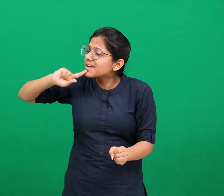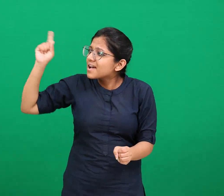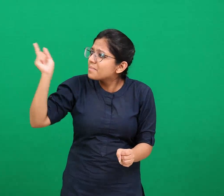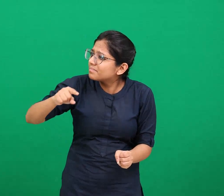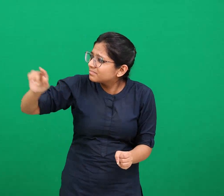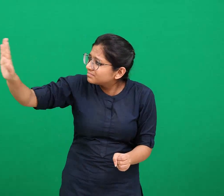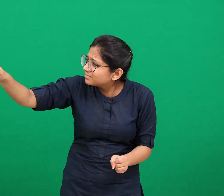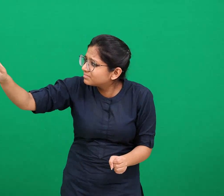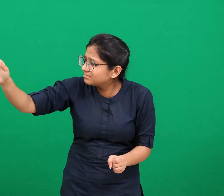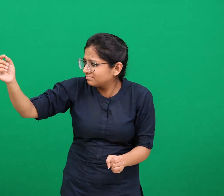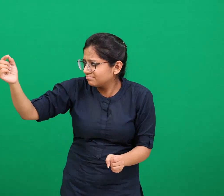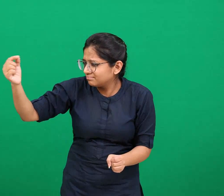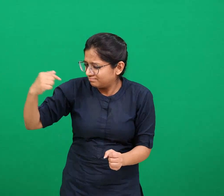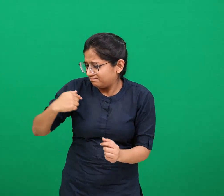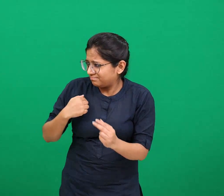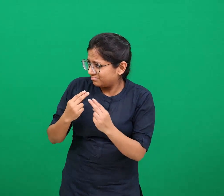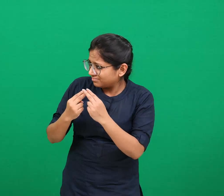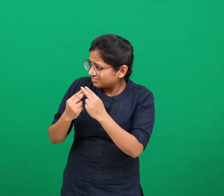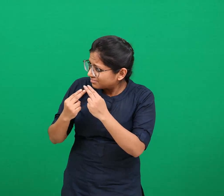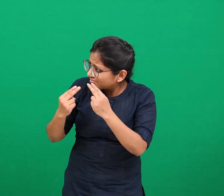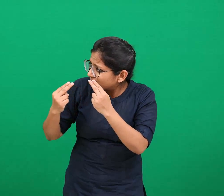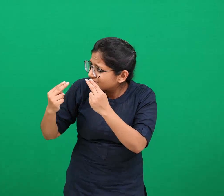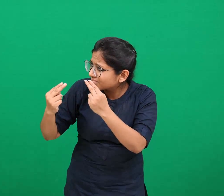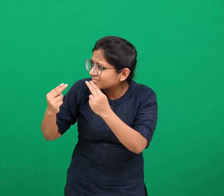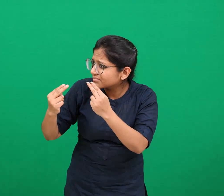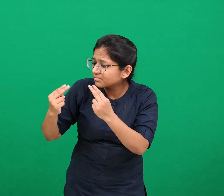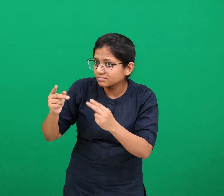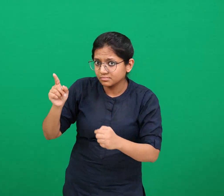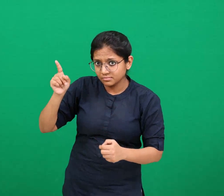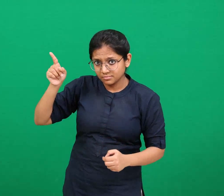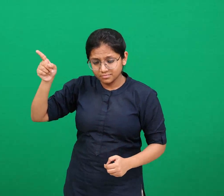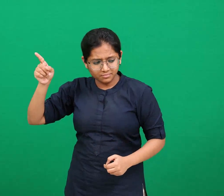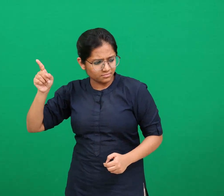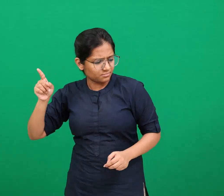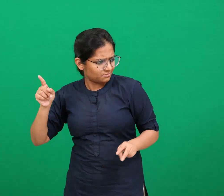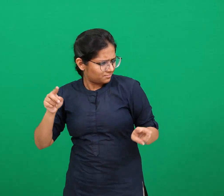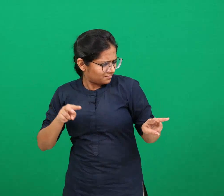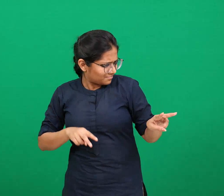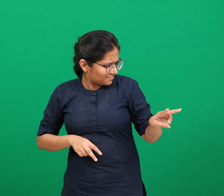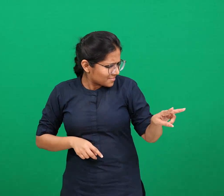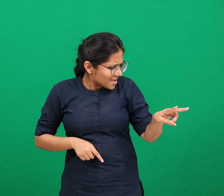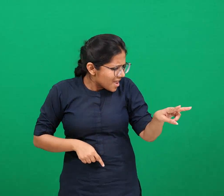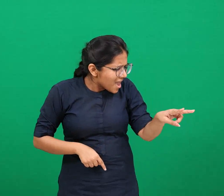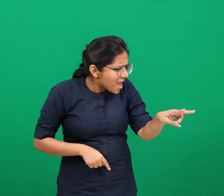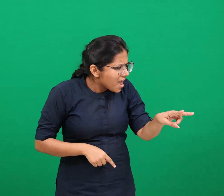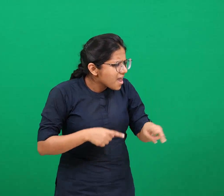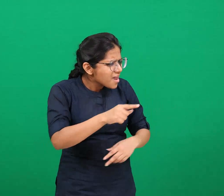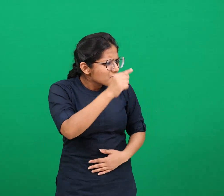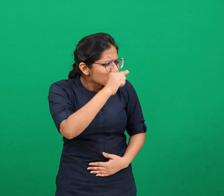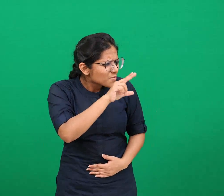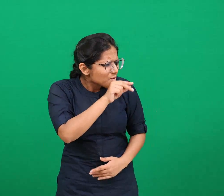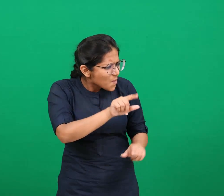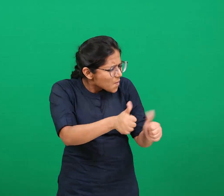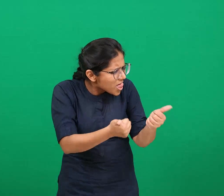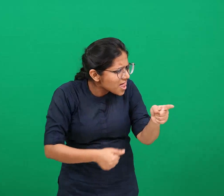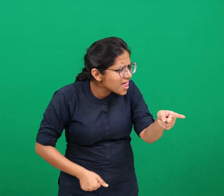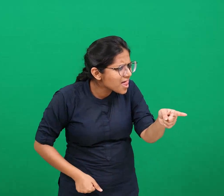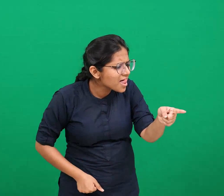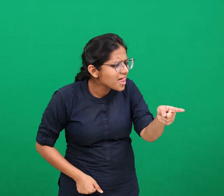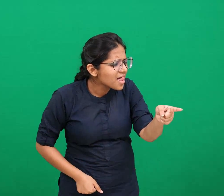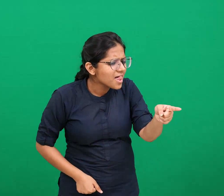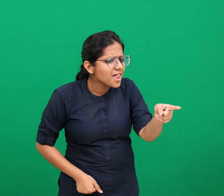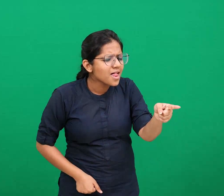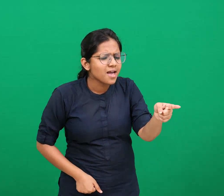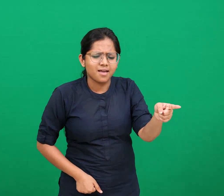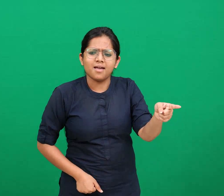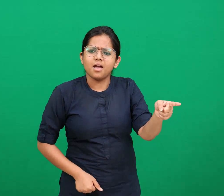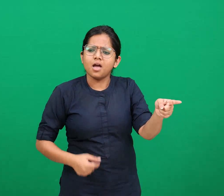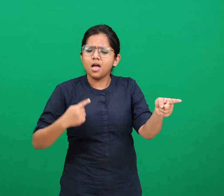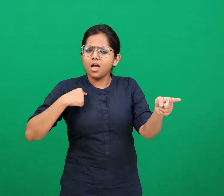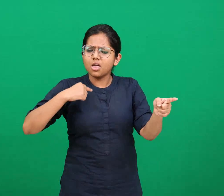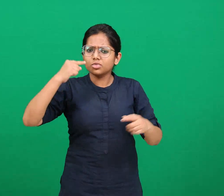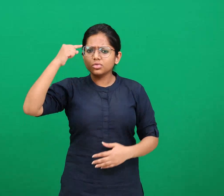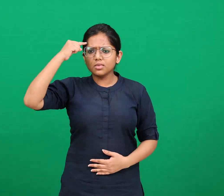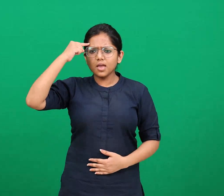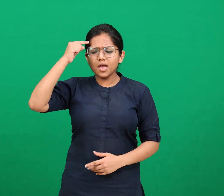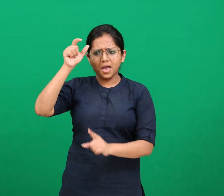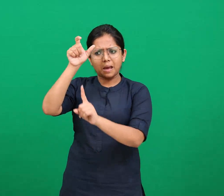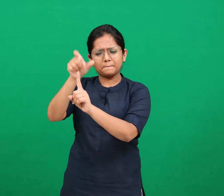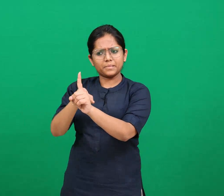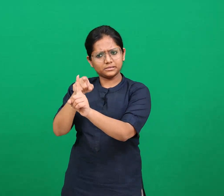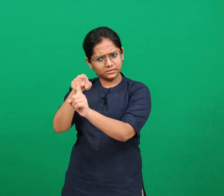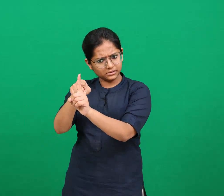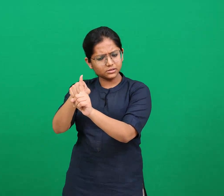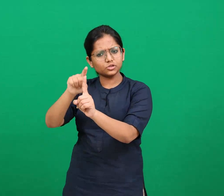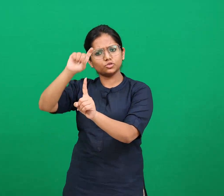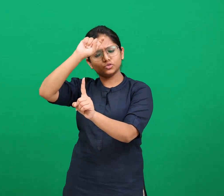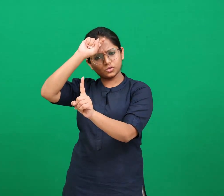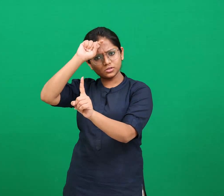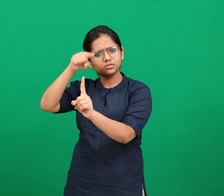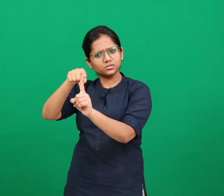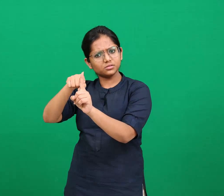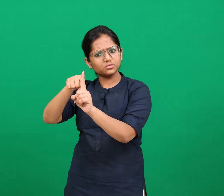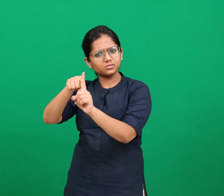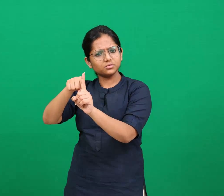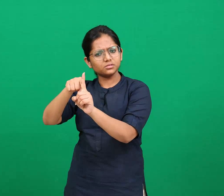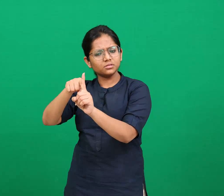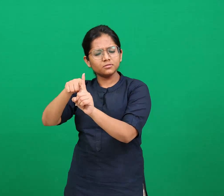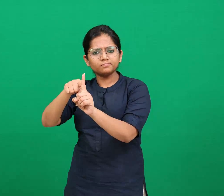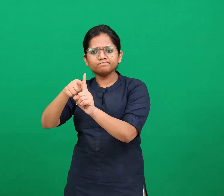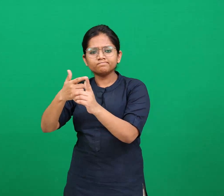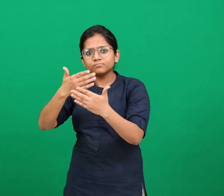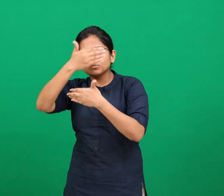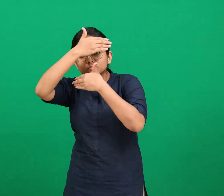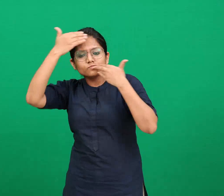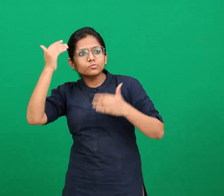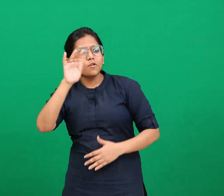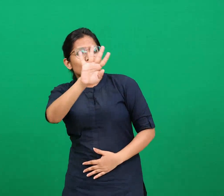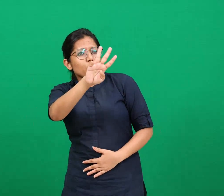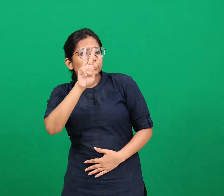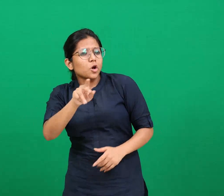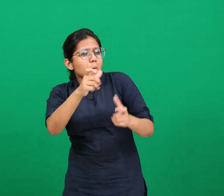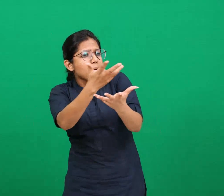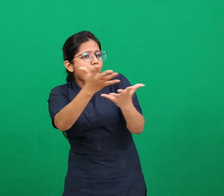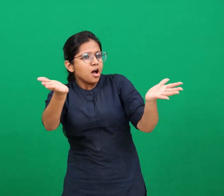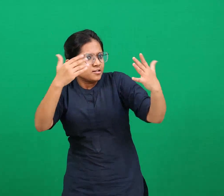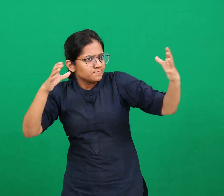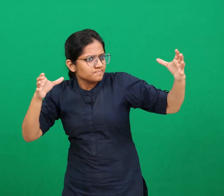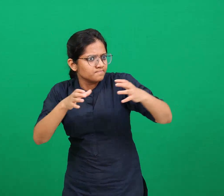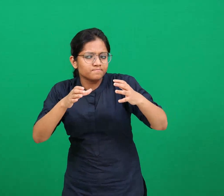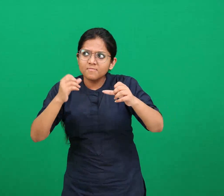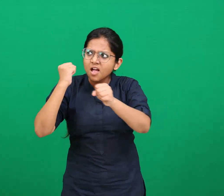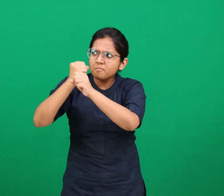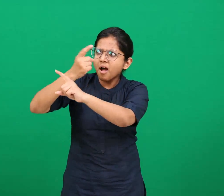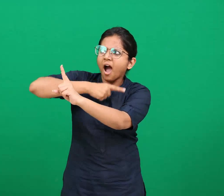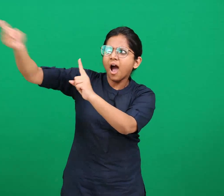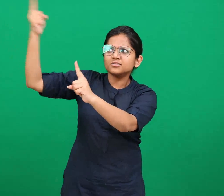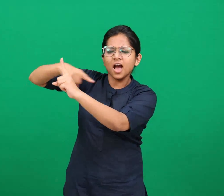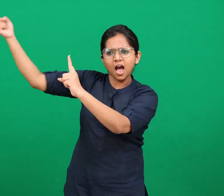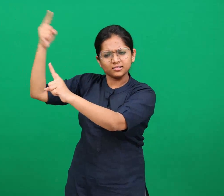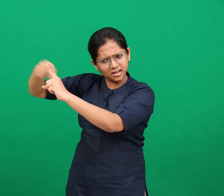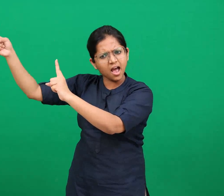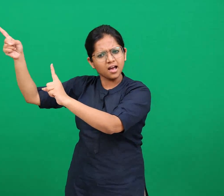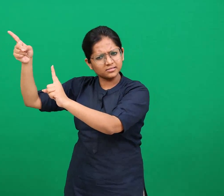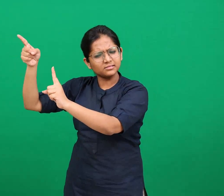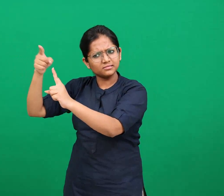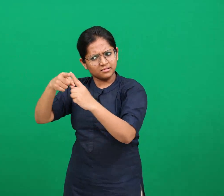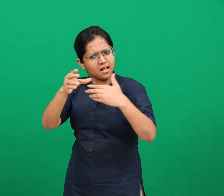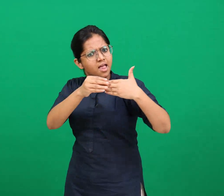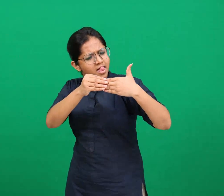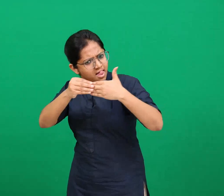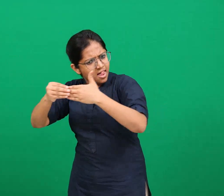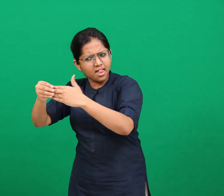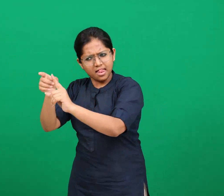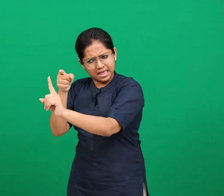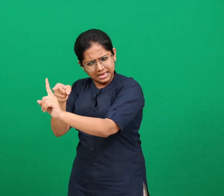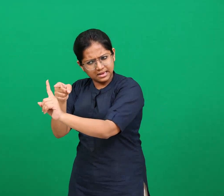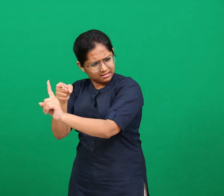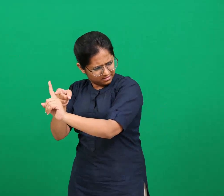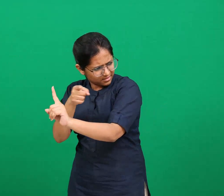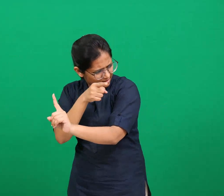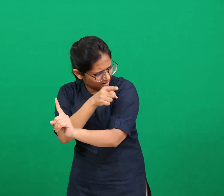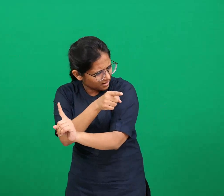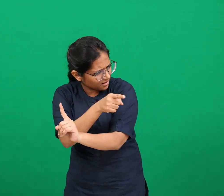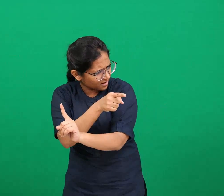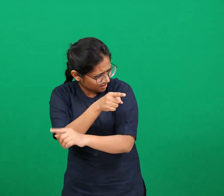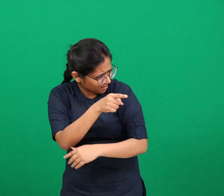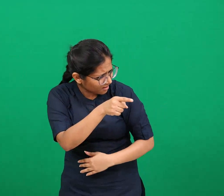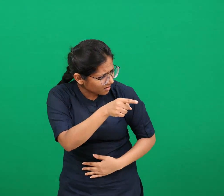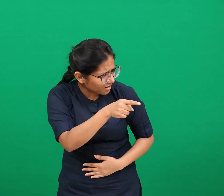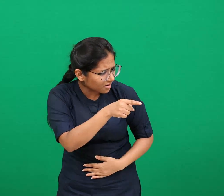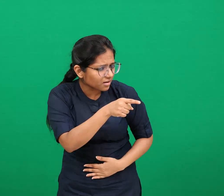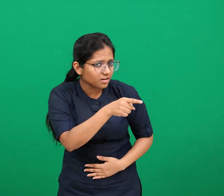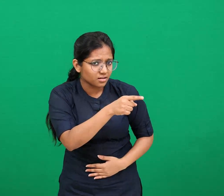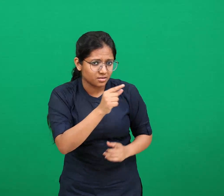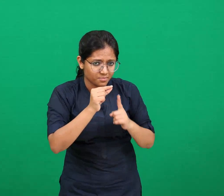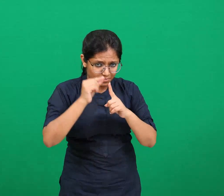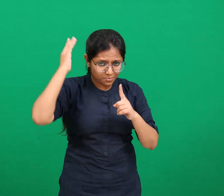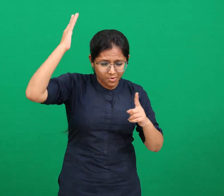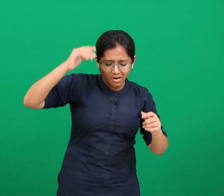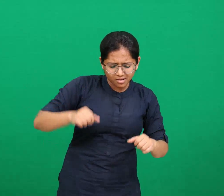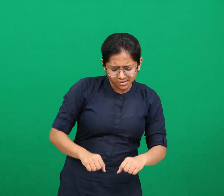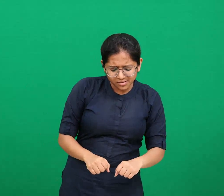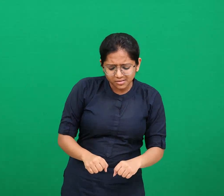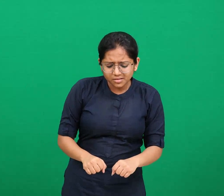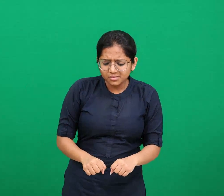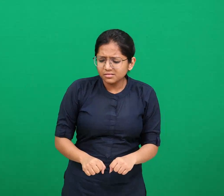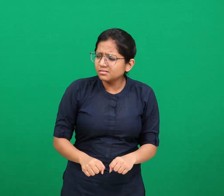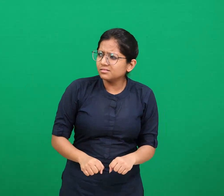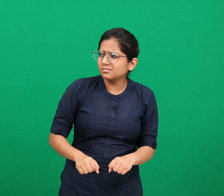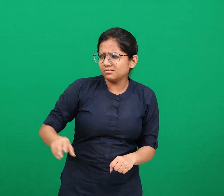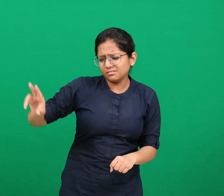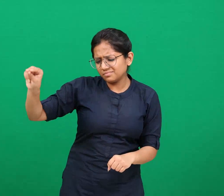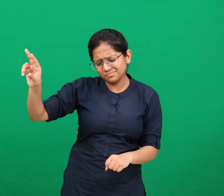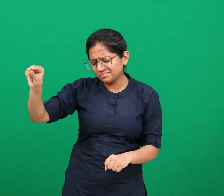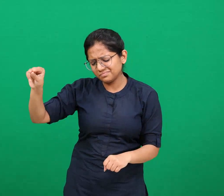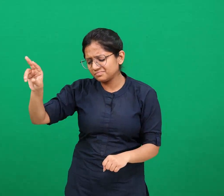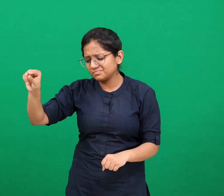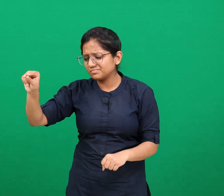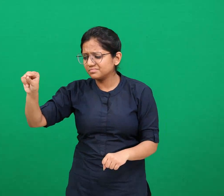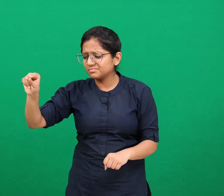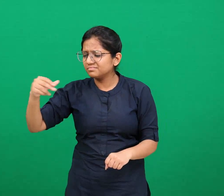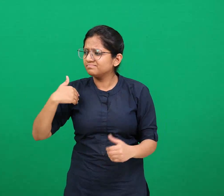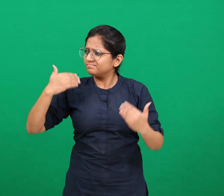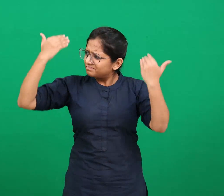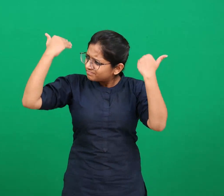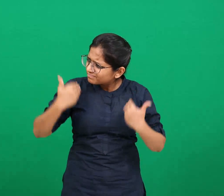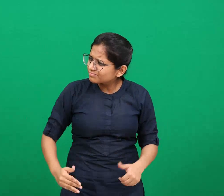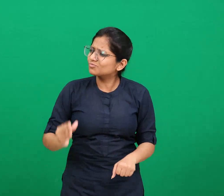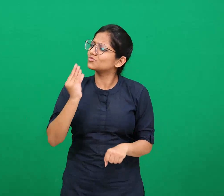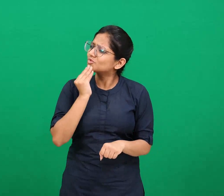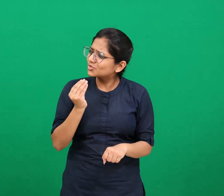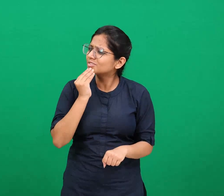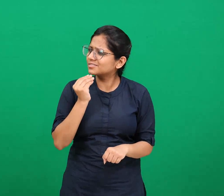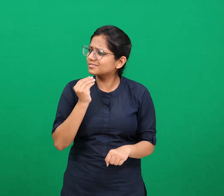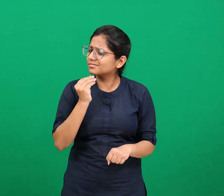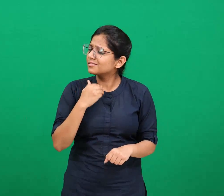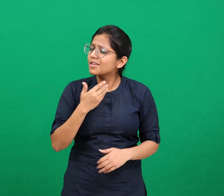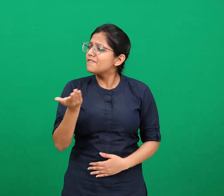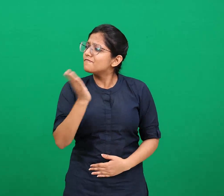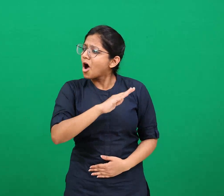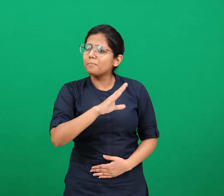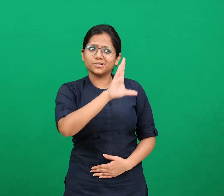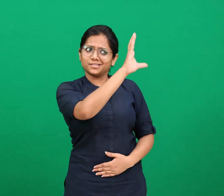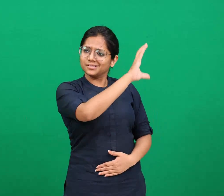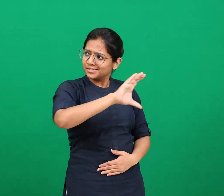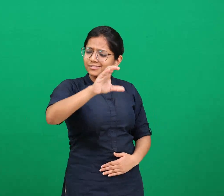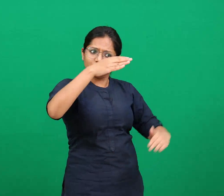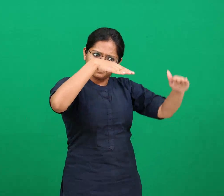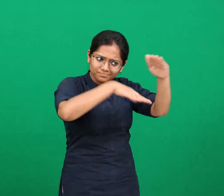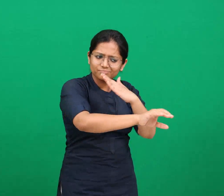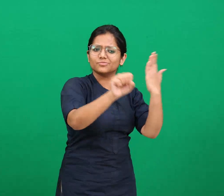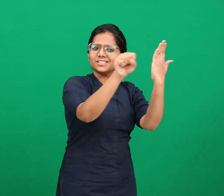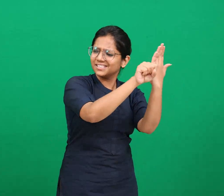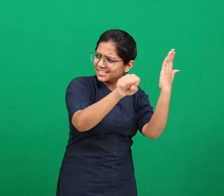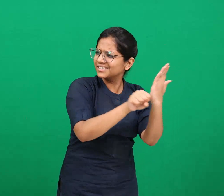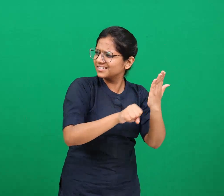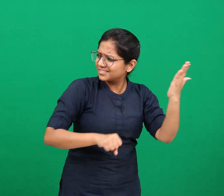"Aren' t you the Egyptian who incited a rebellion some time ago and led four thousand members of the ' Assassins ' into the wilderness?"